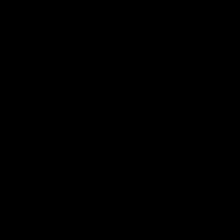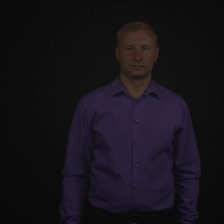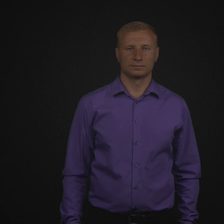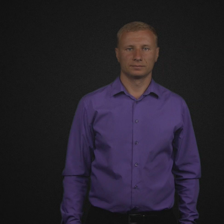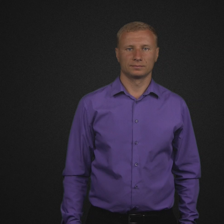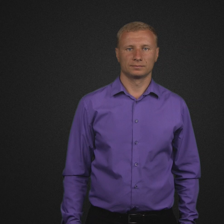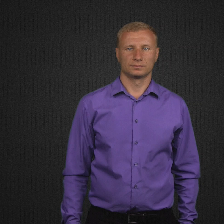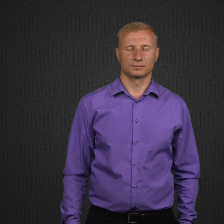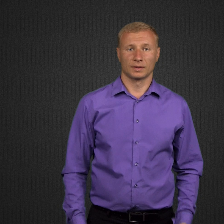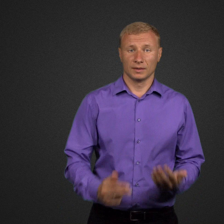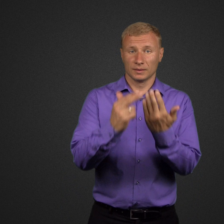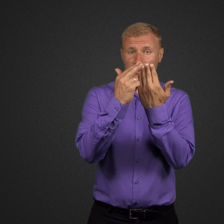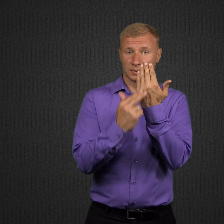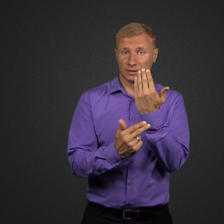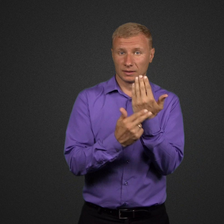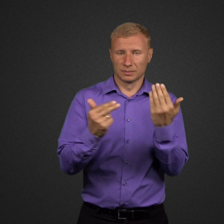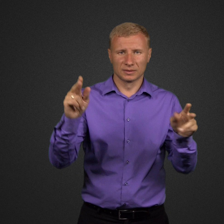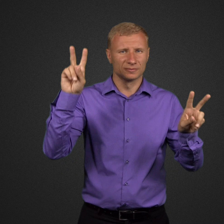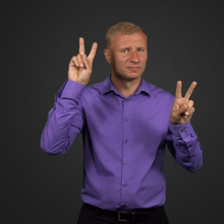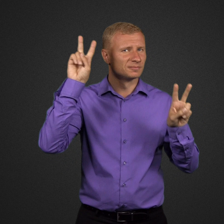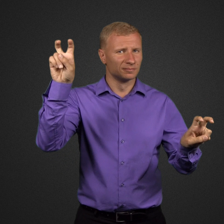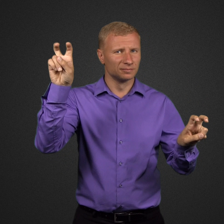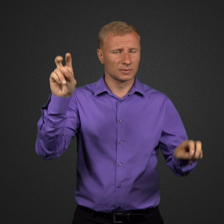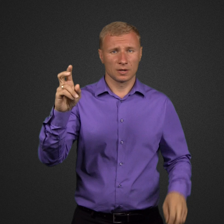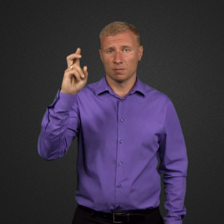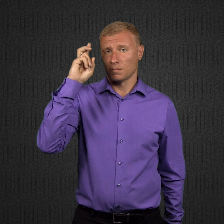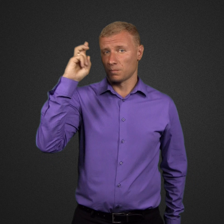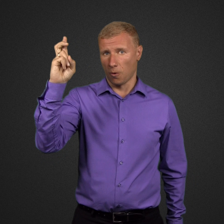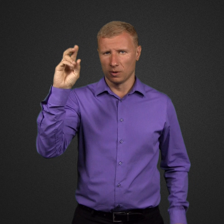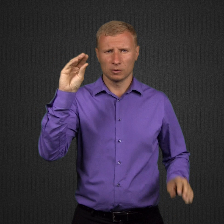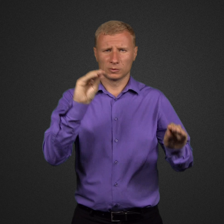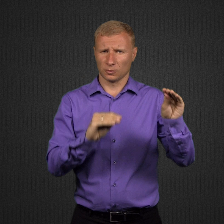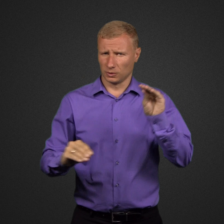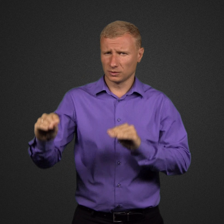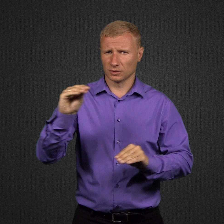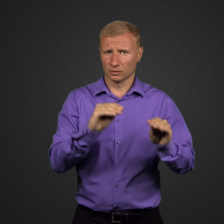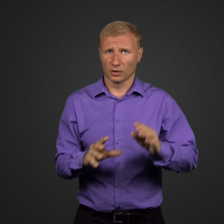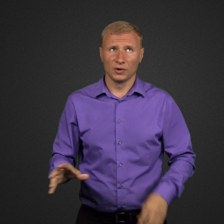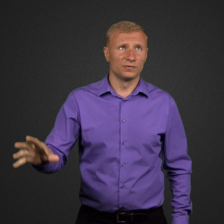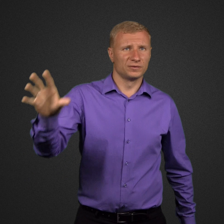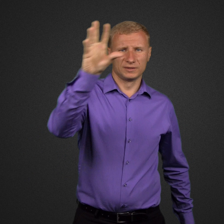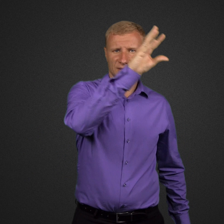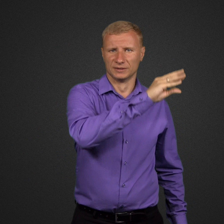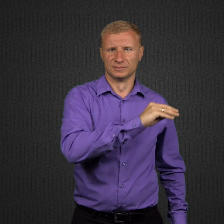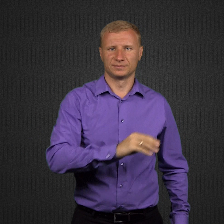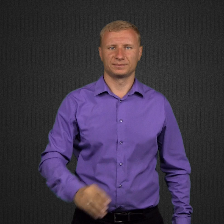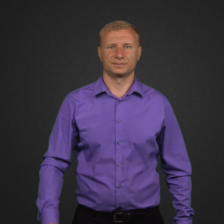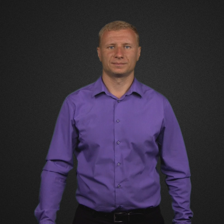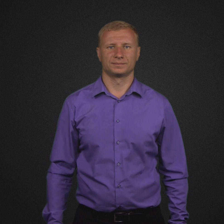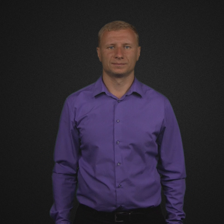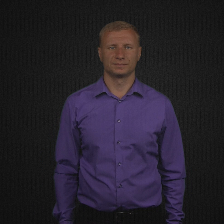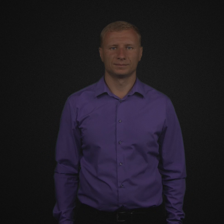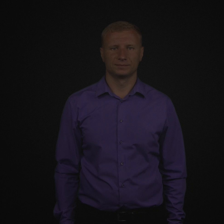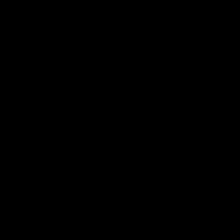God's creation (God made everything)